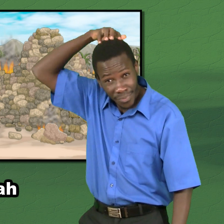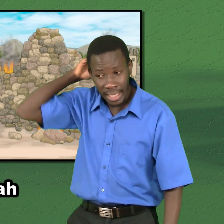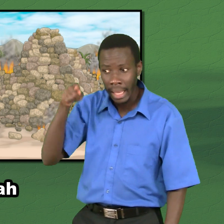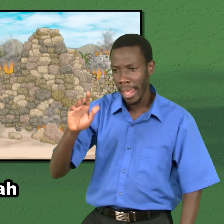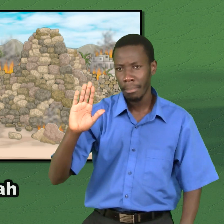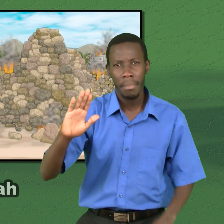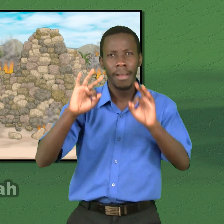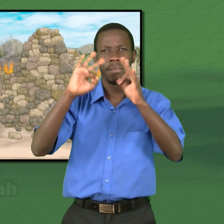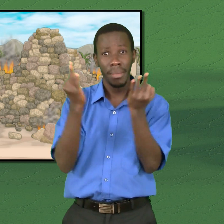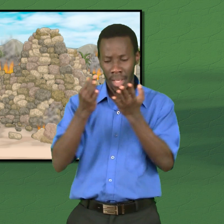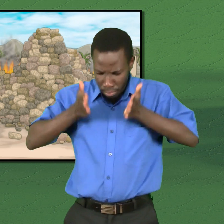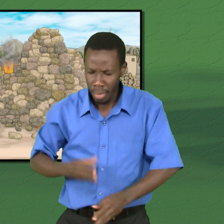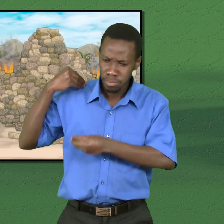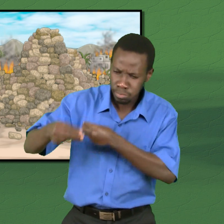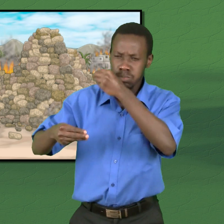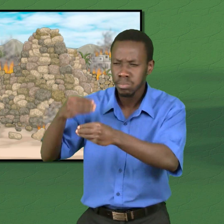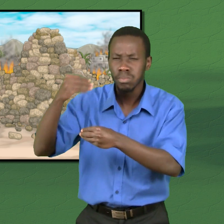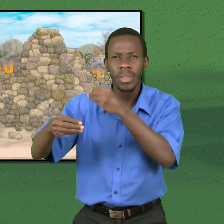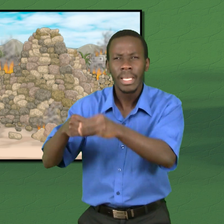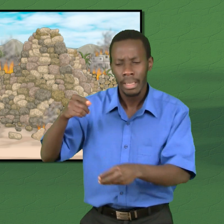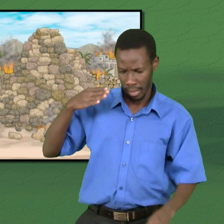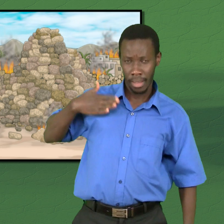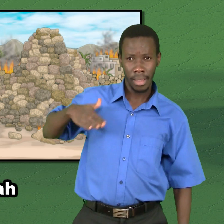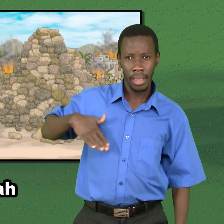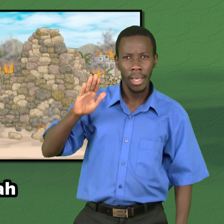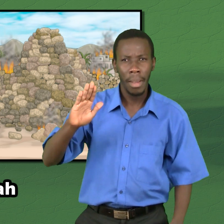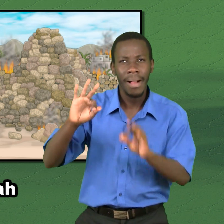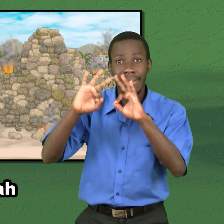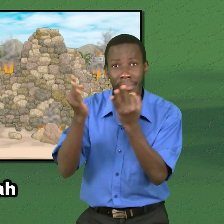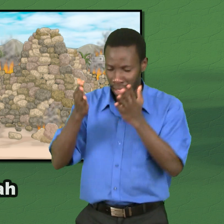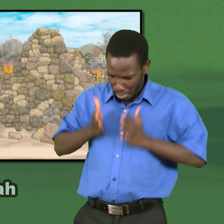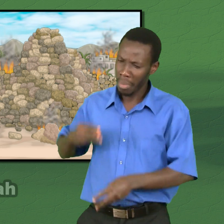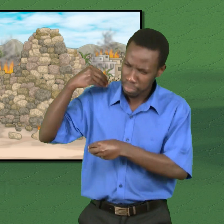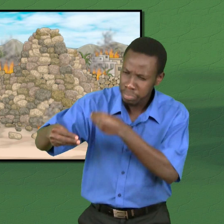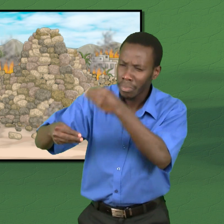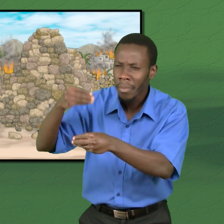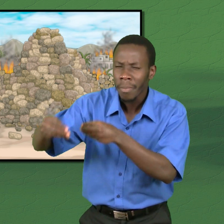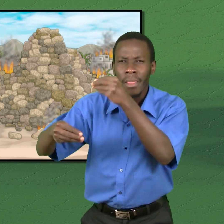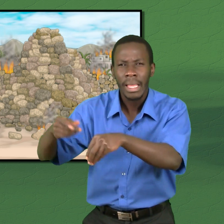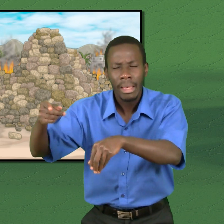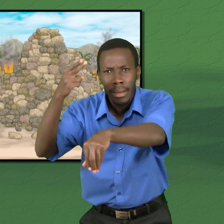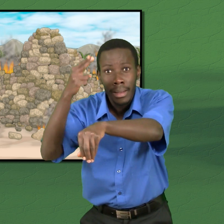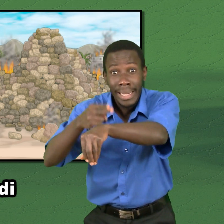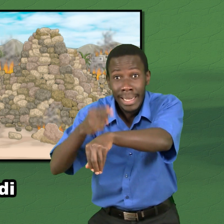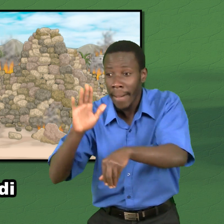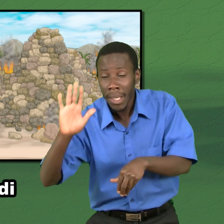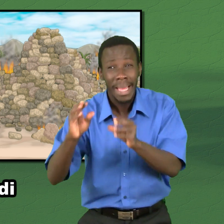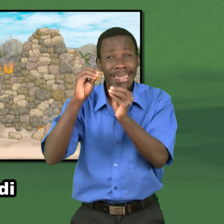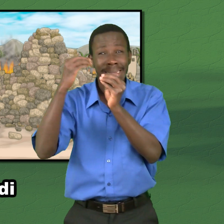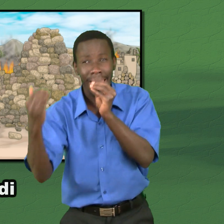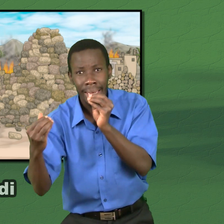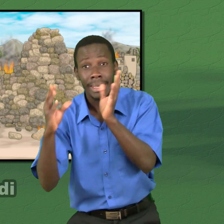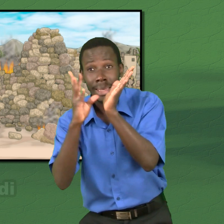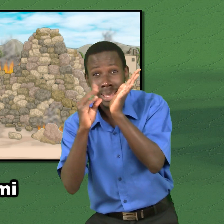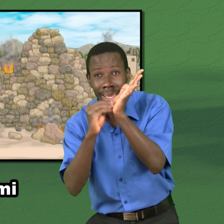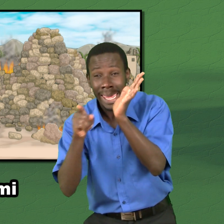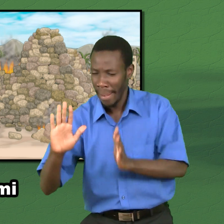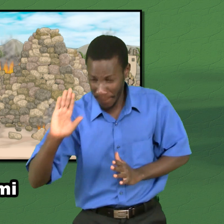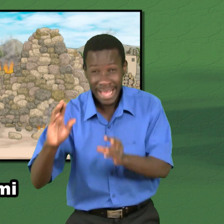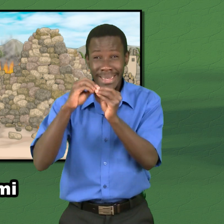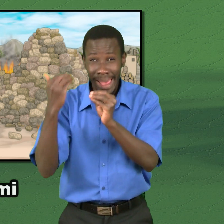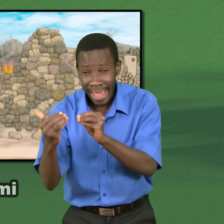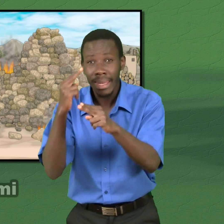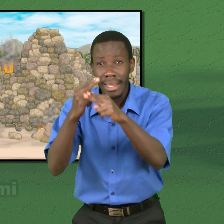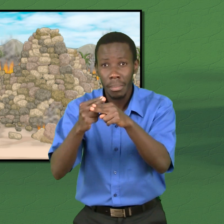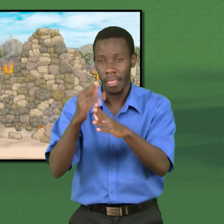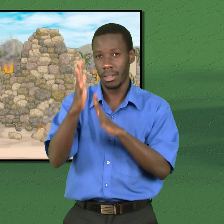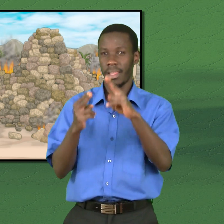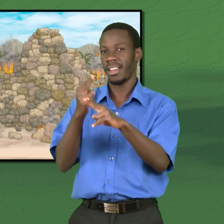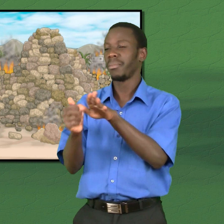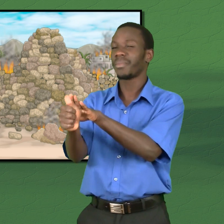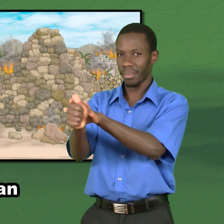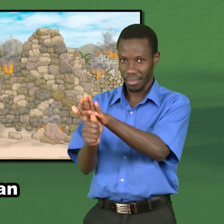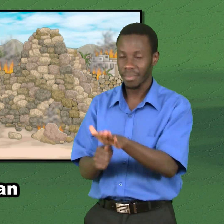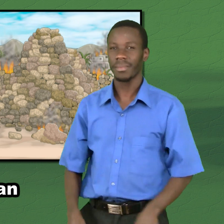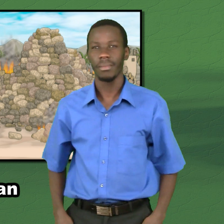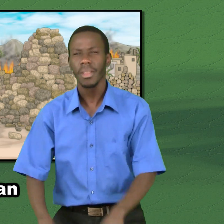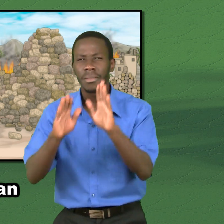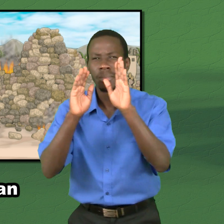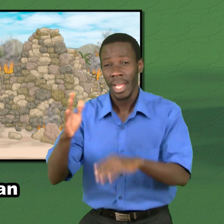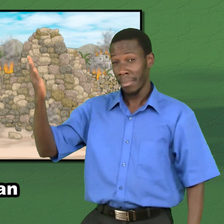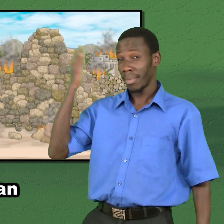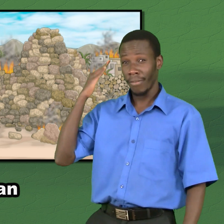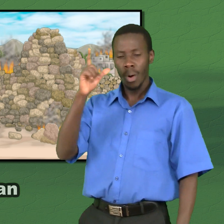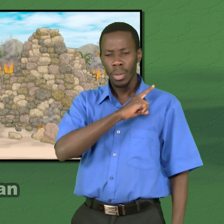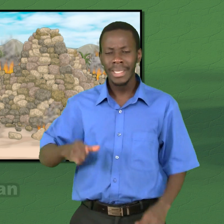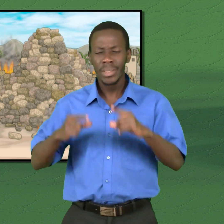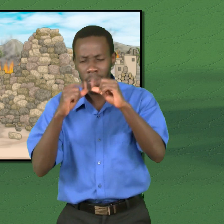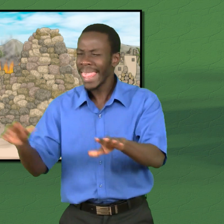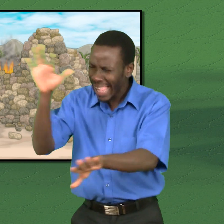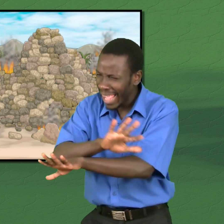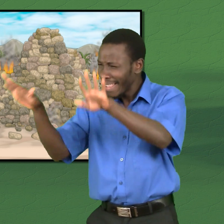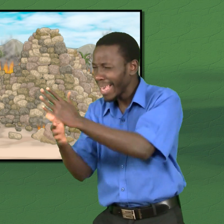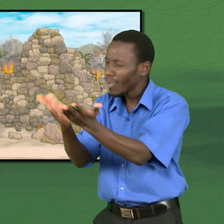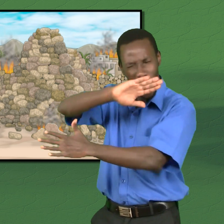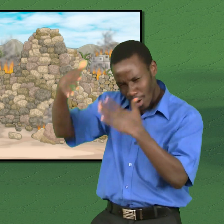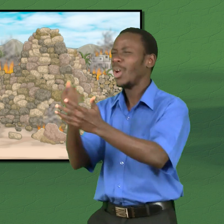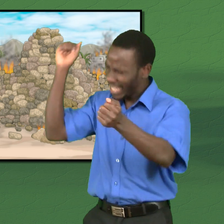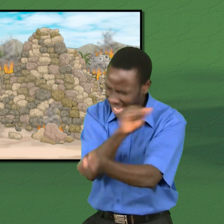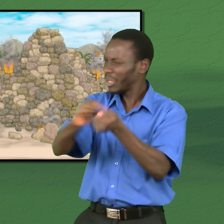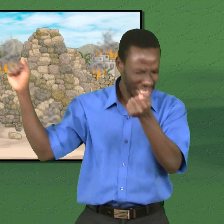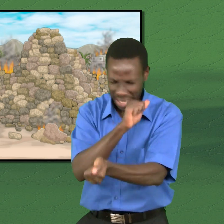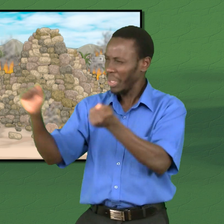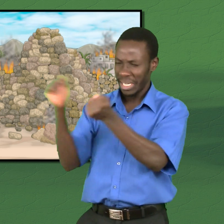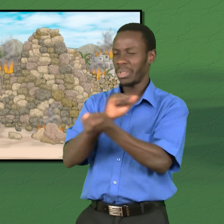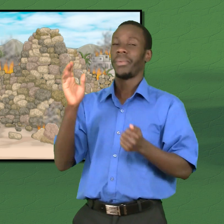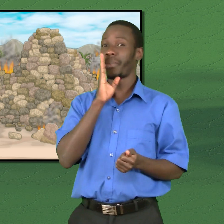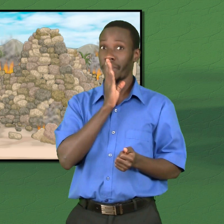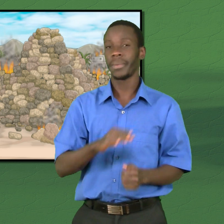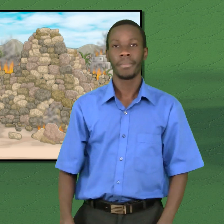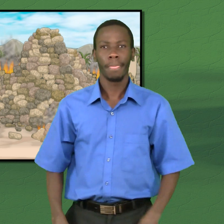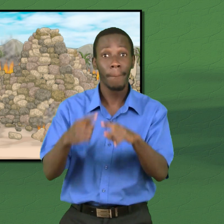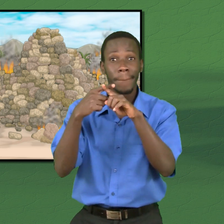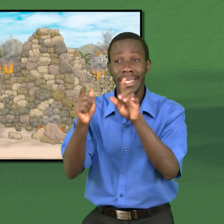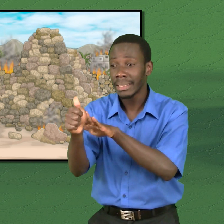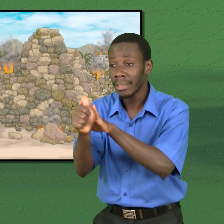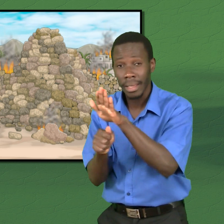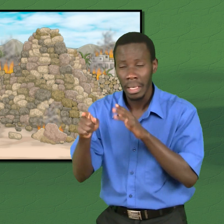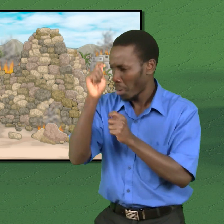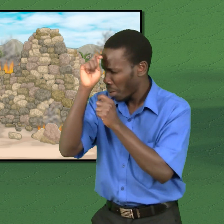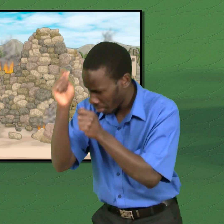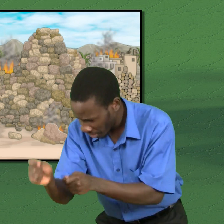Achan son of Carmi, the son of Zabdi, the son of Zerah, of the tribe of Judah, took some of what was set apart.